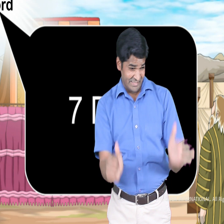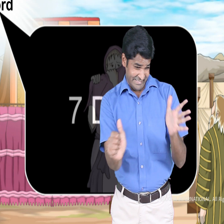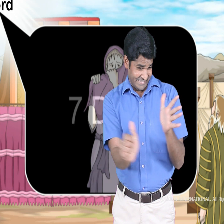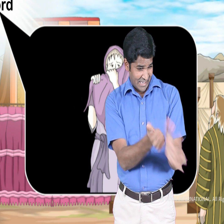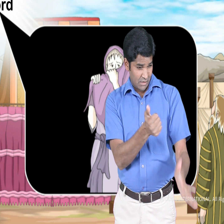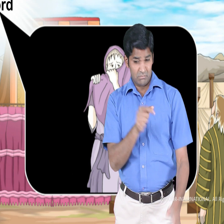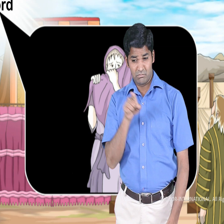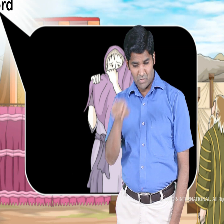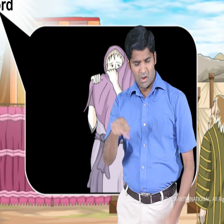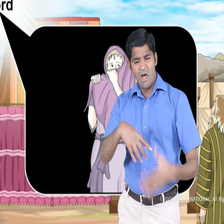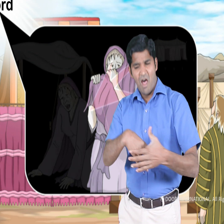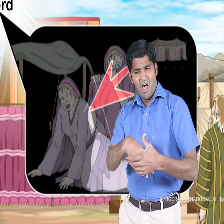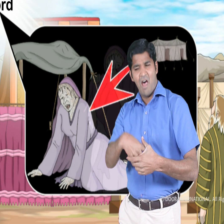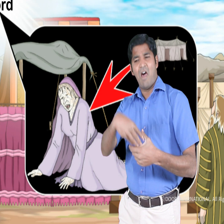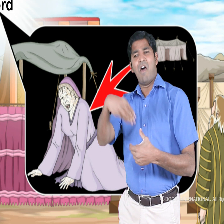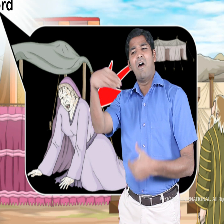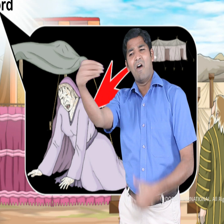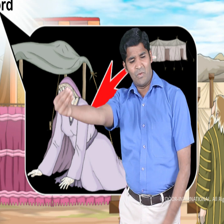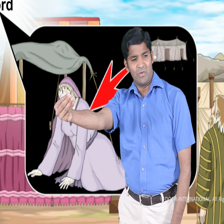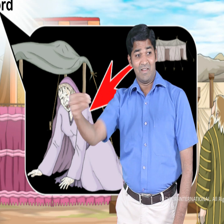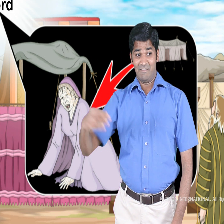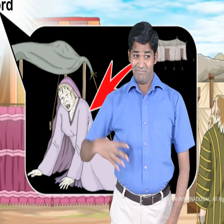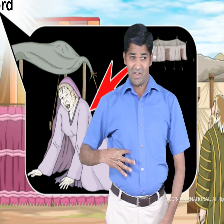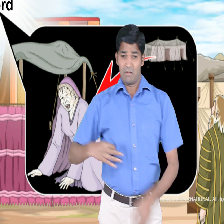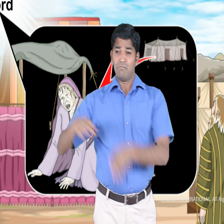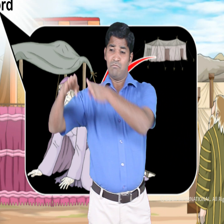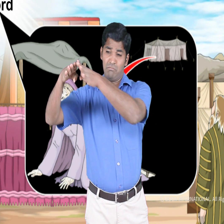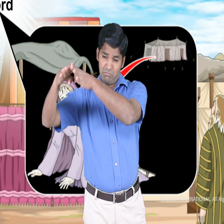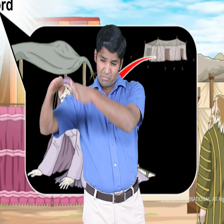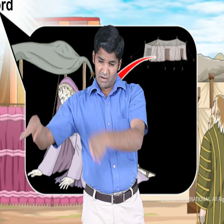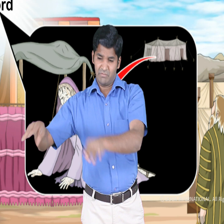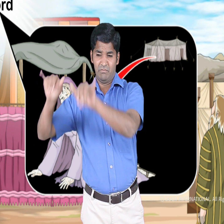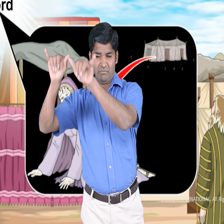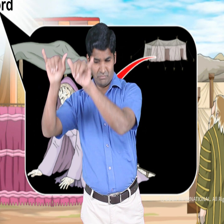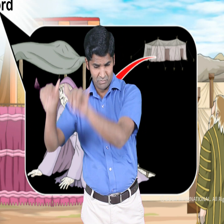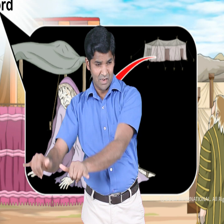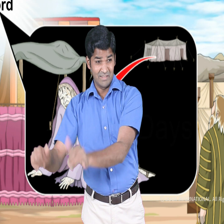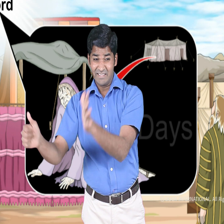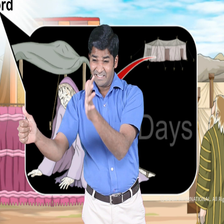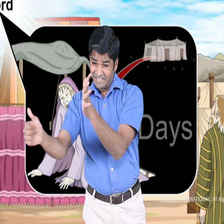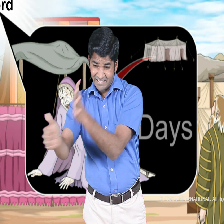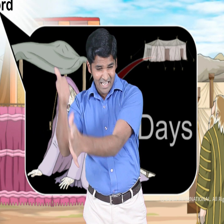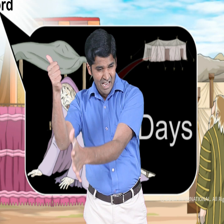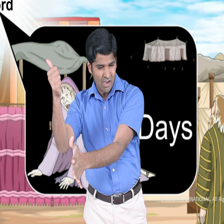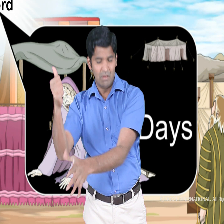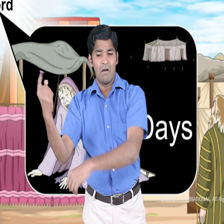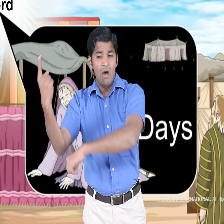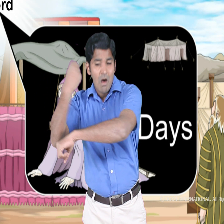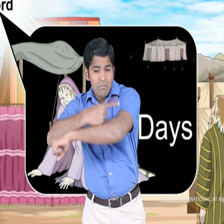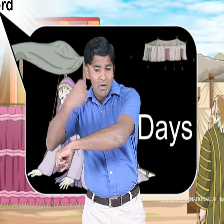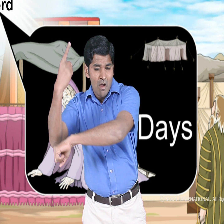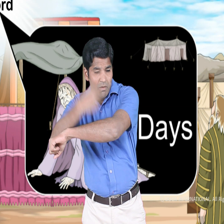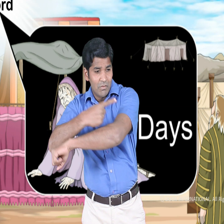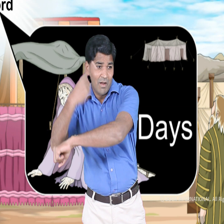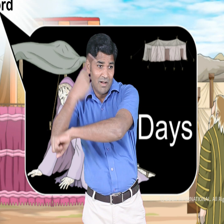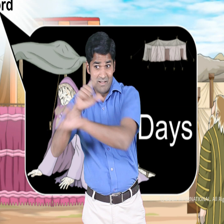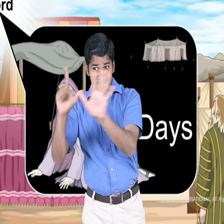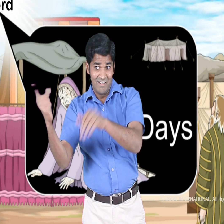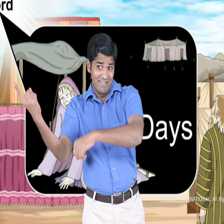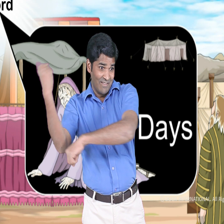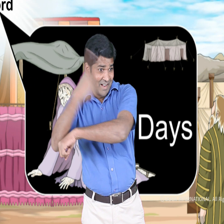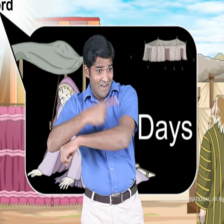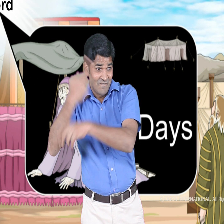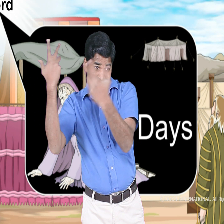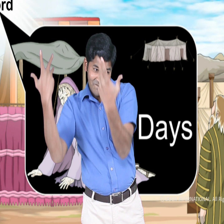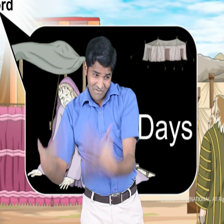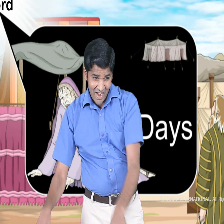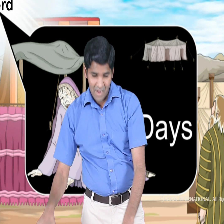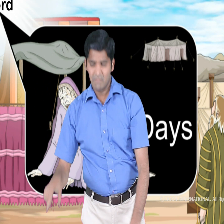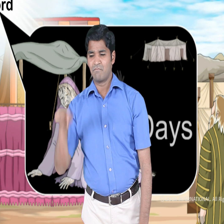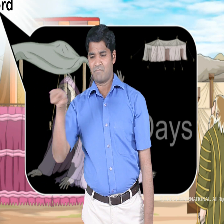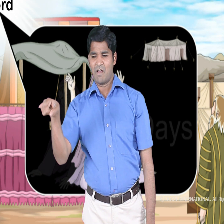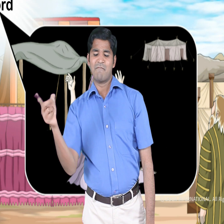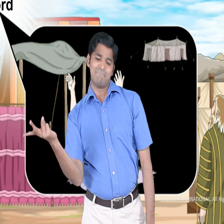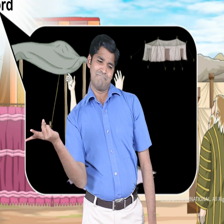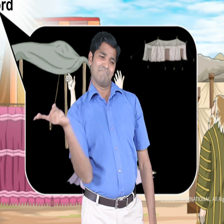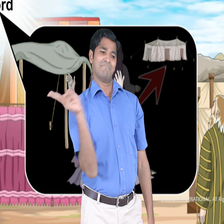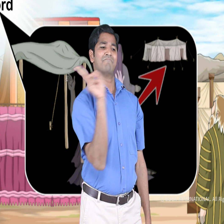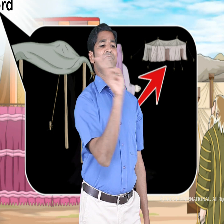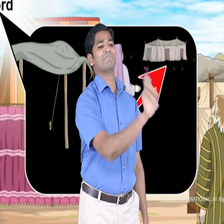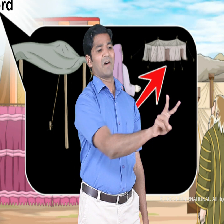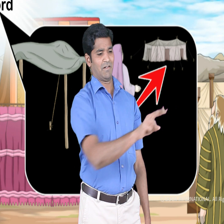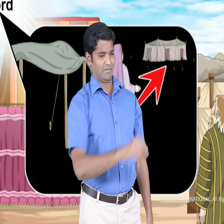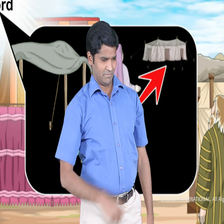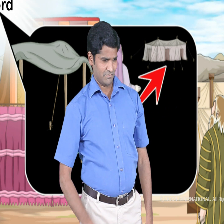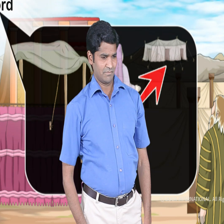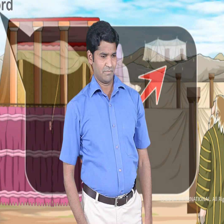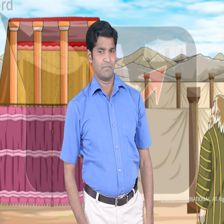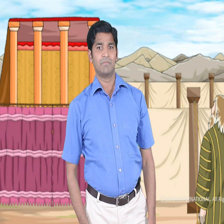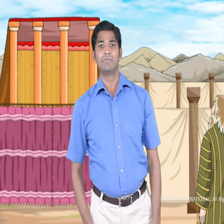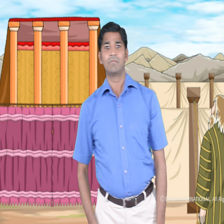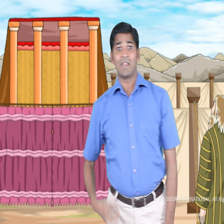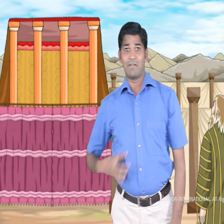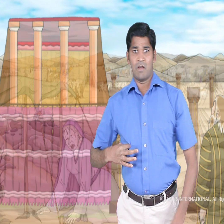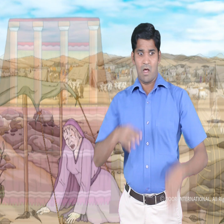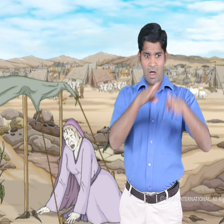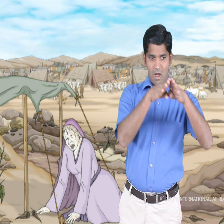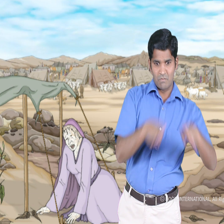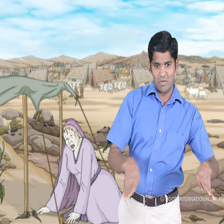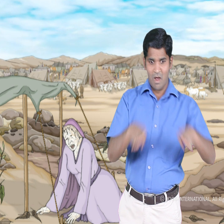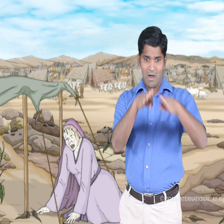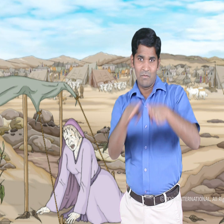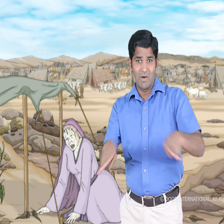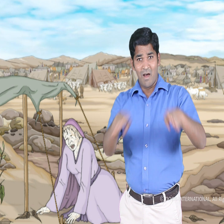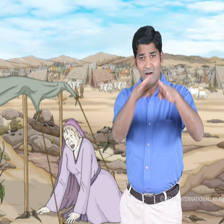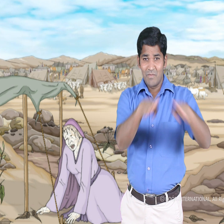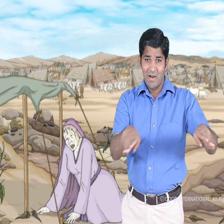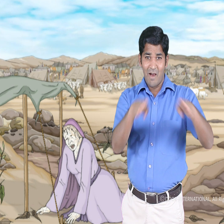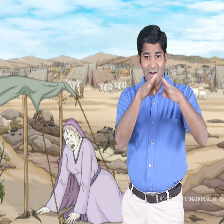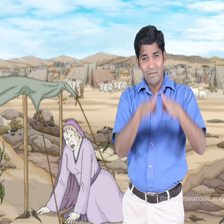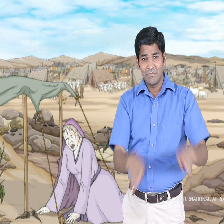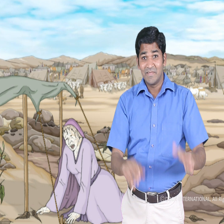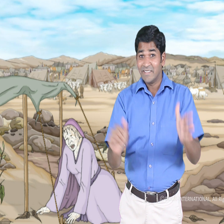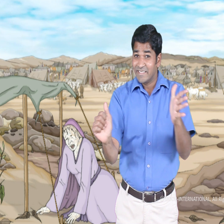Let her be confined outside the camp for seven days; after that she may be brought back in.”